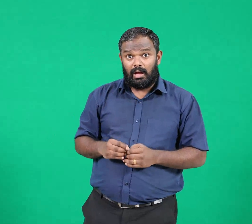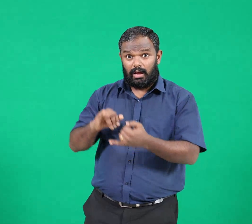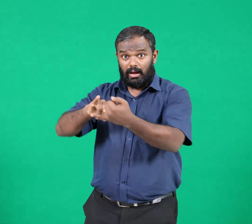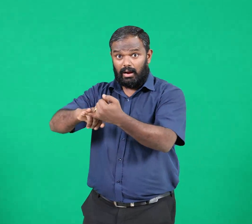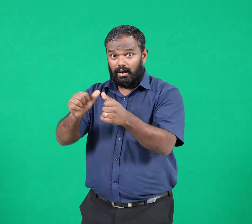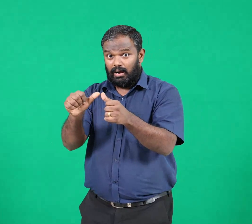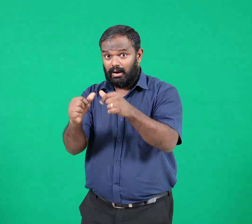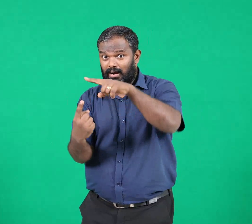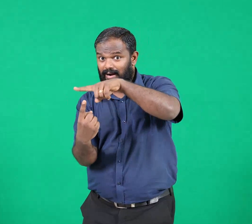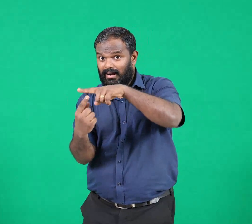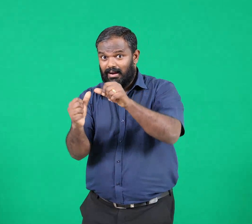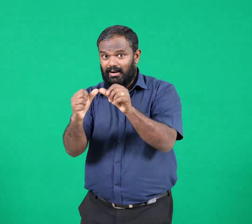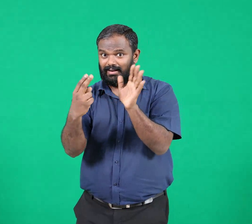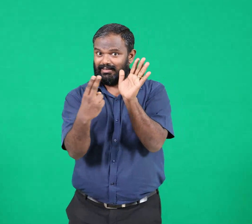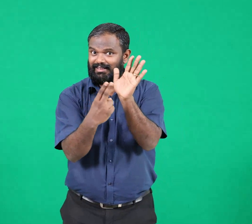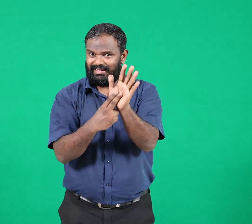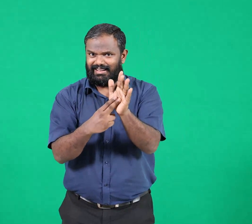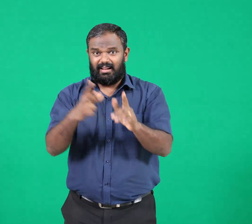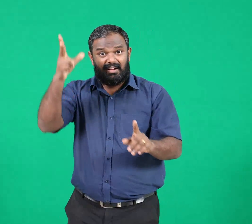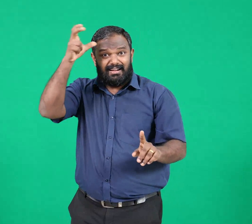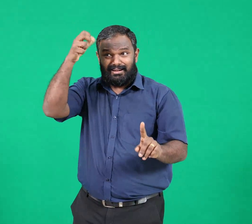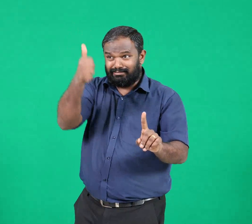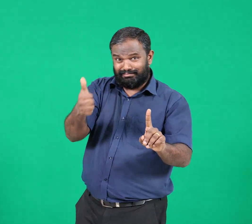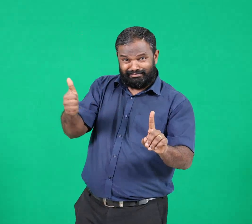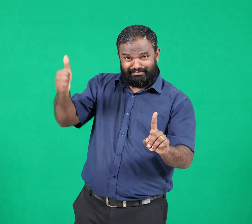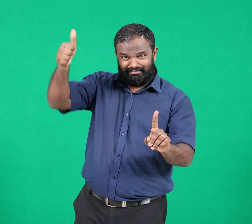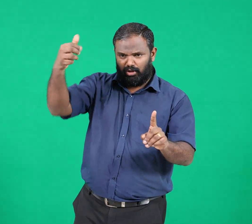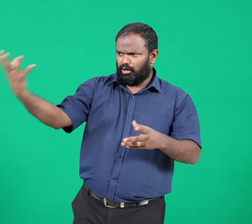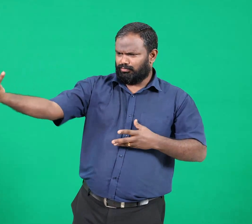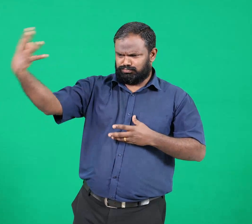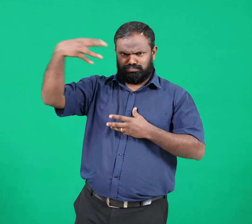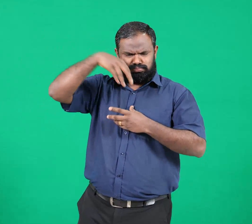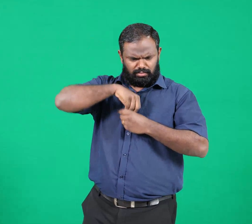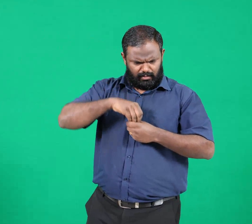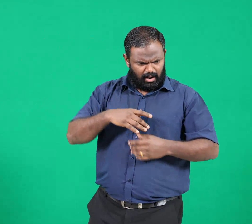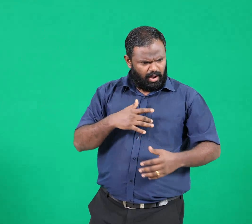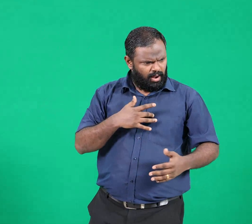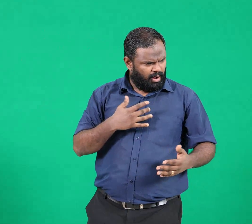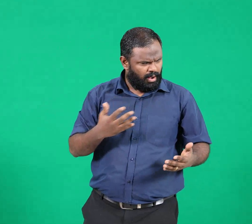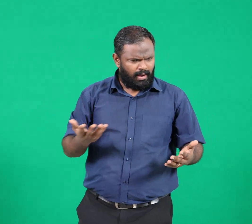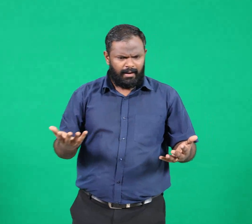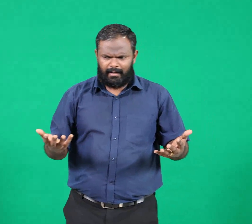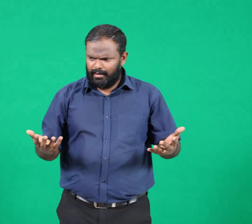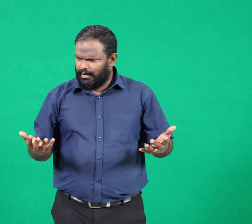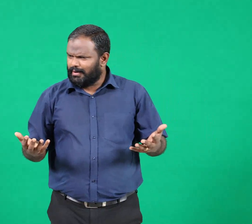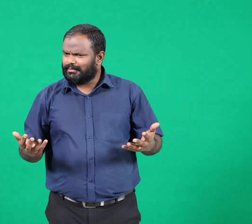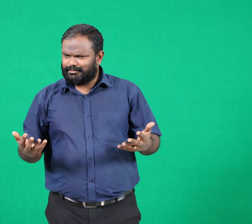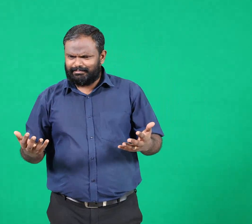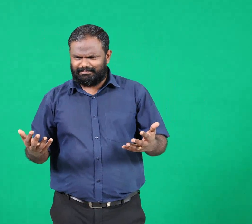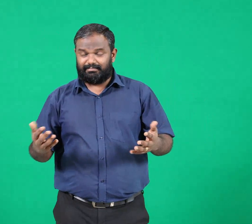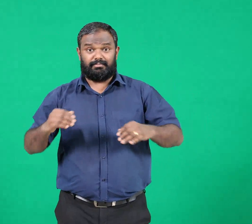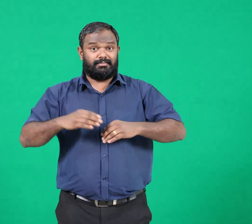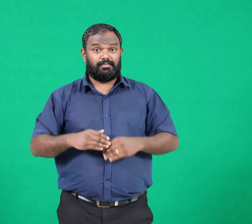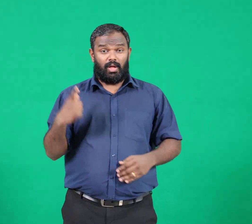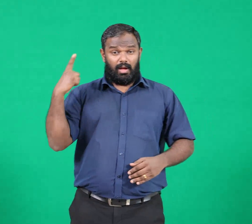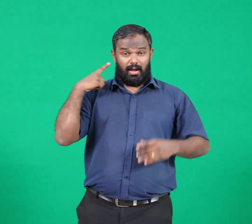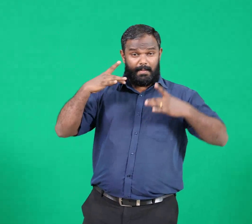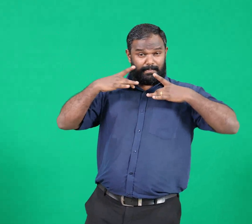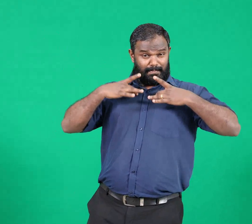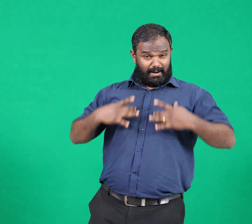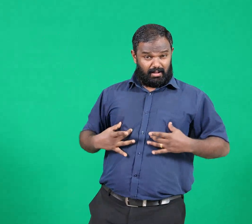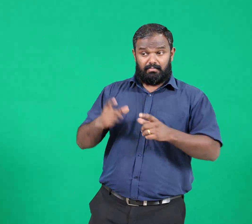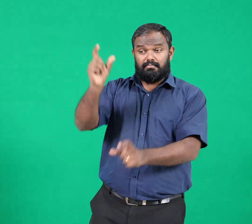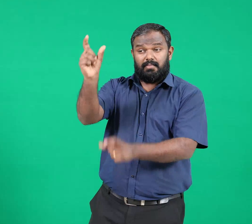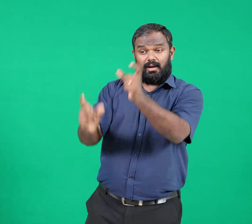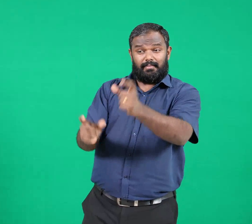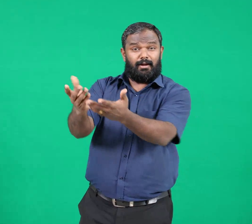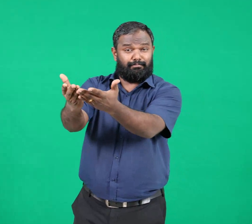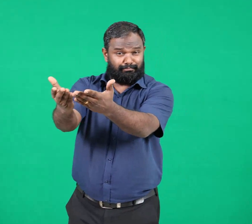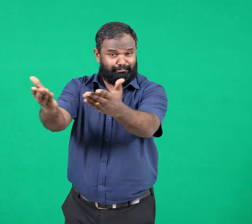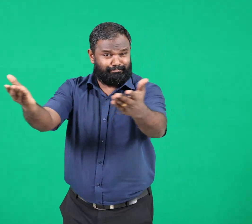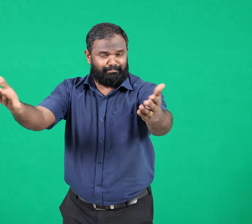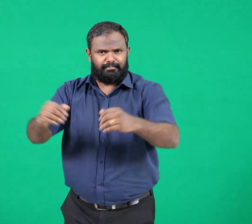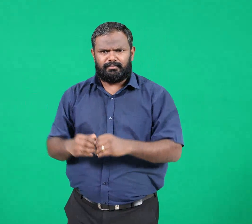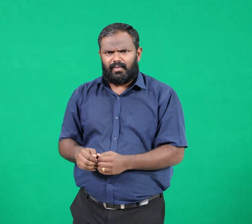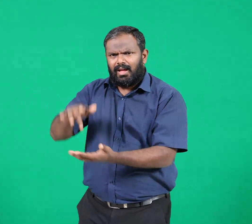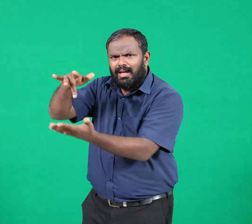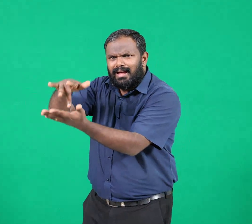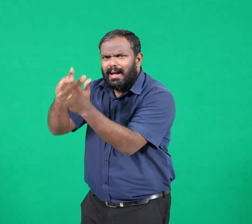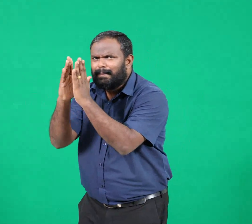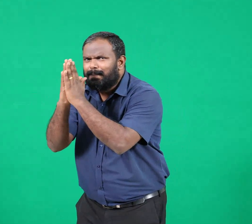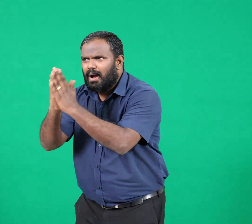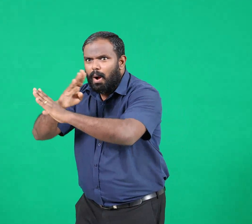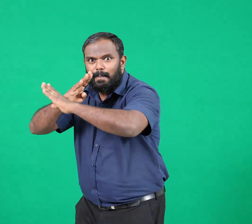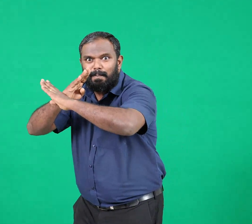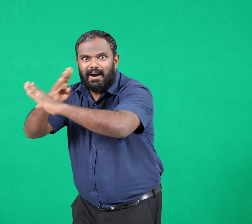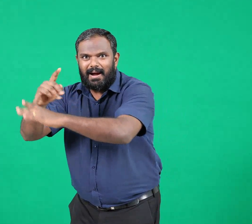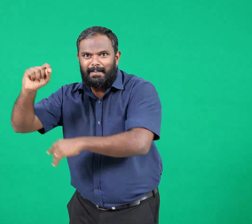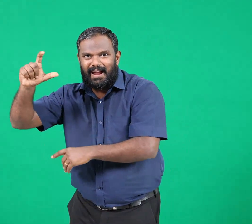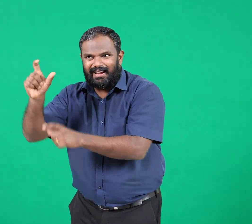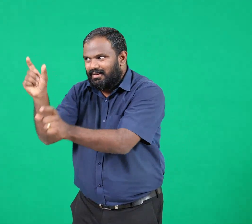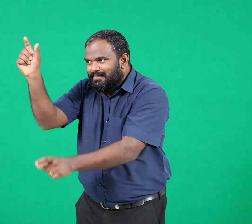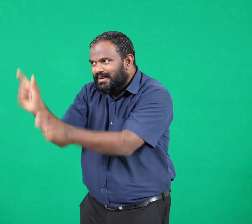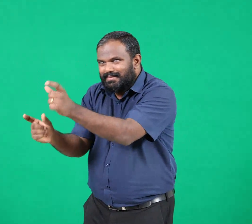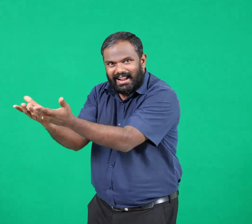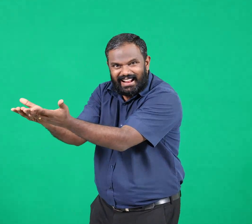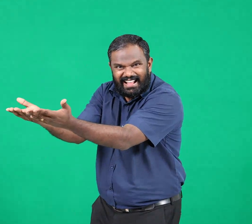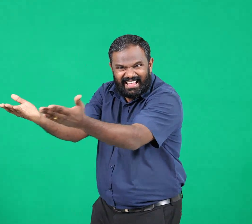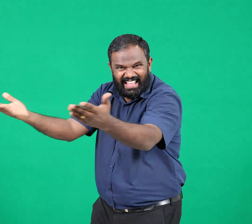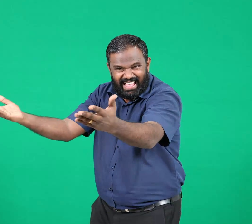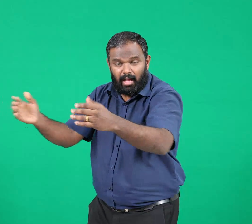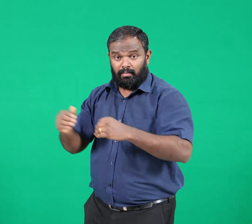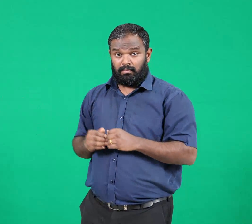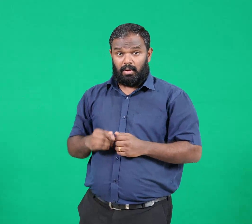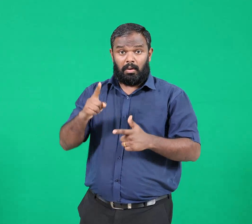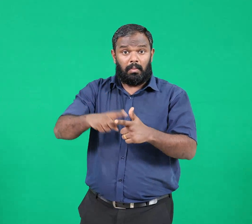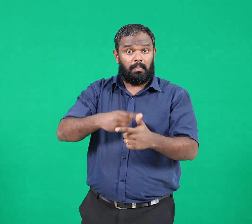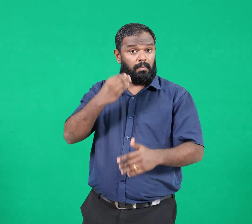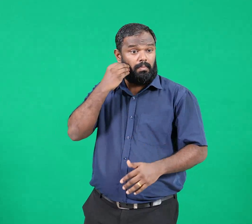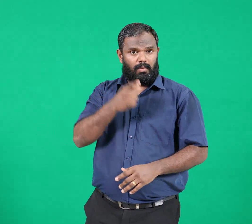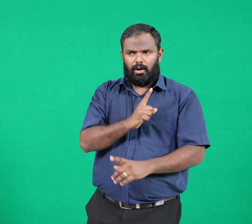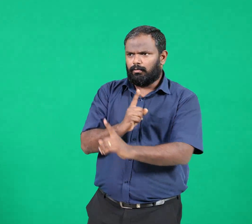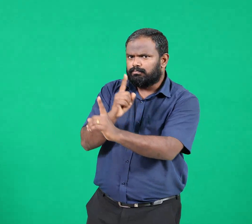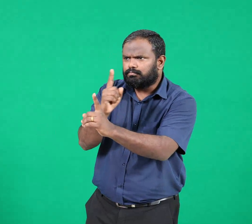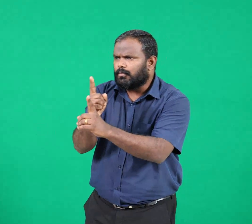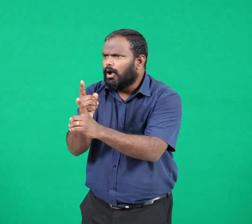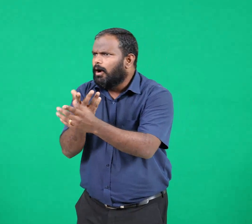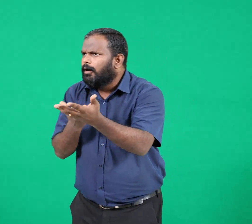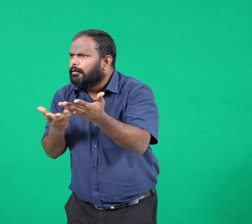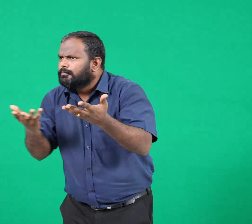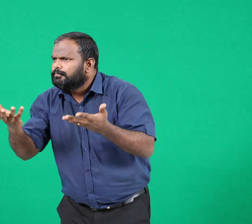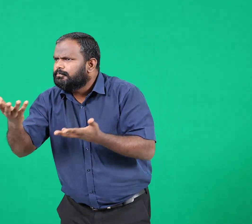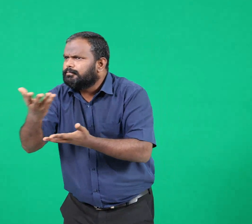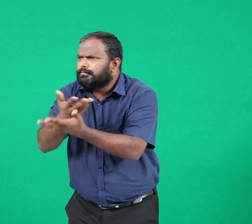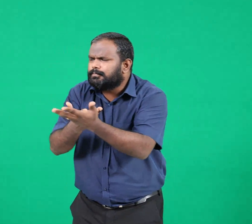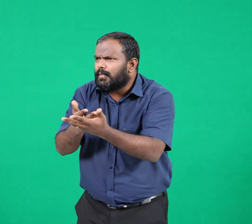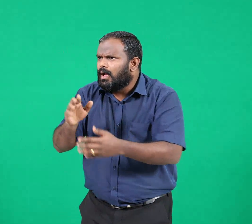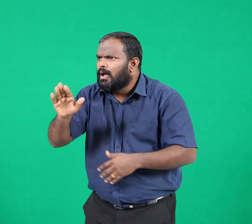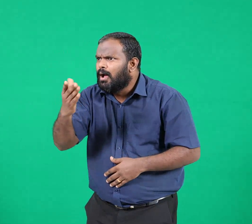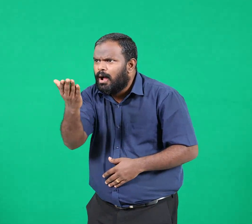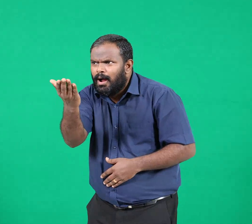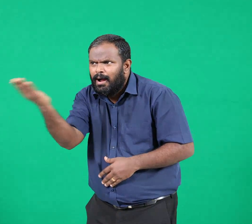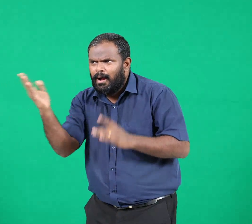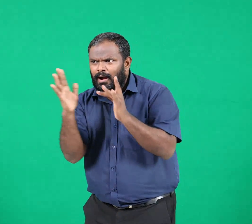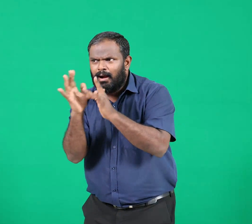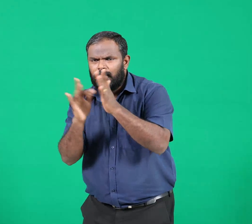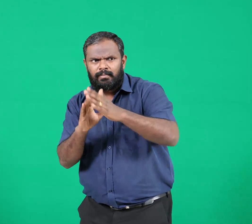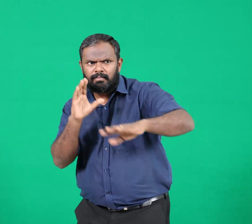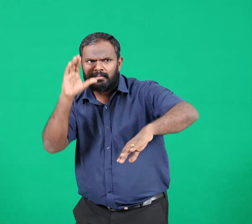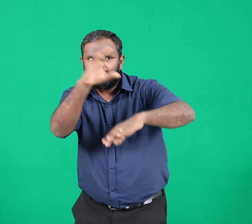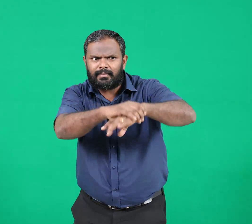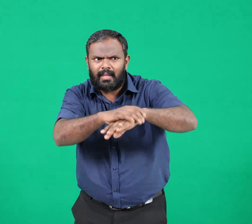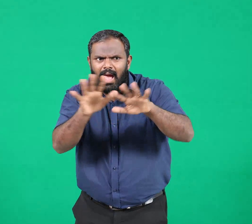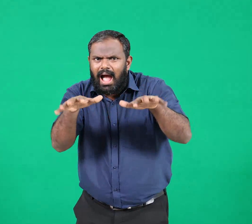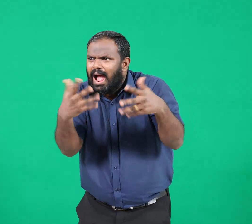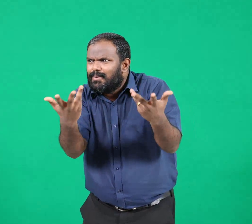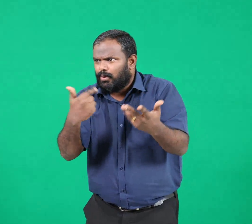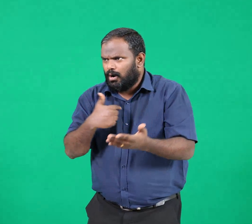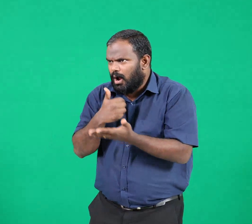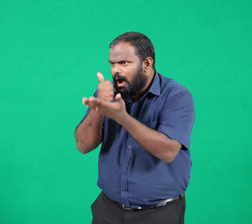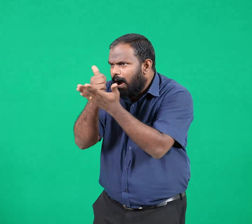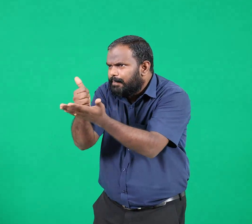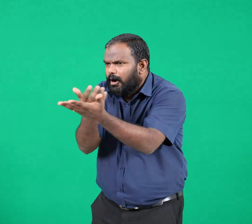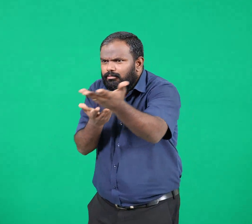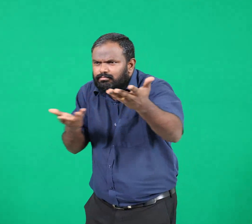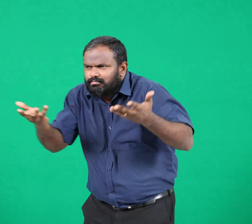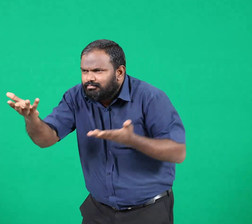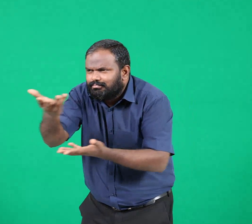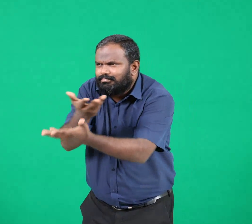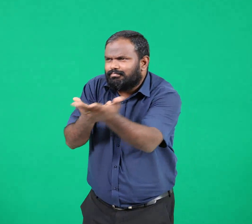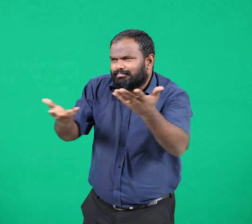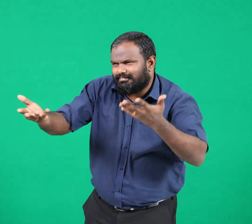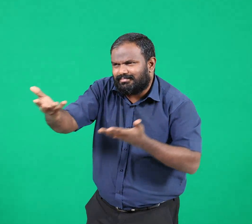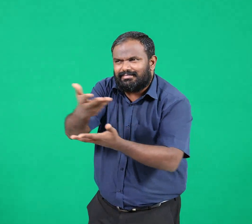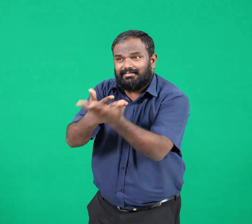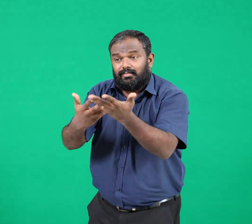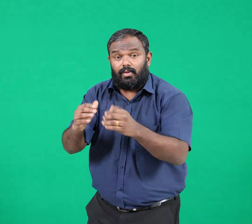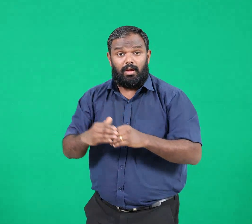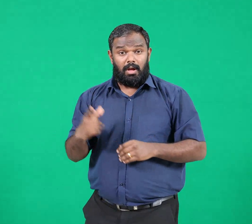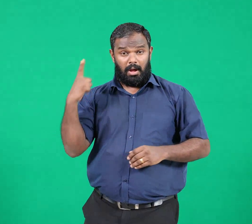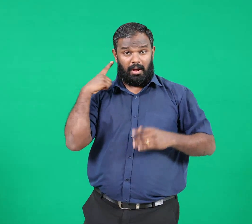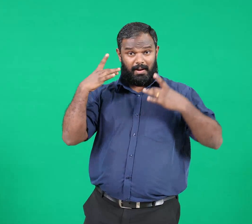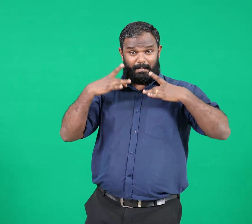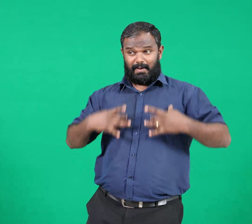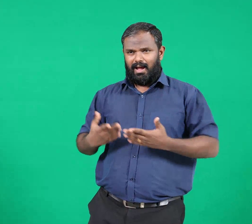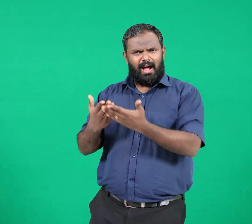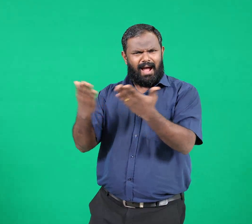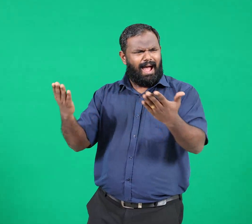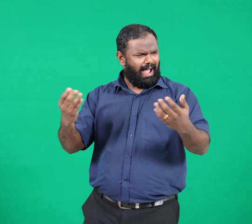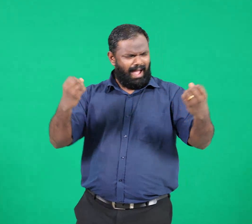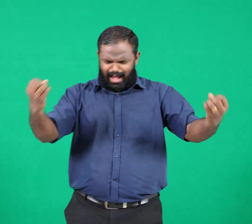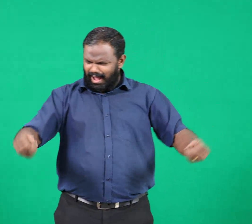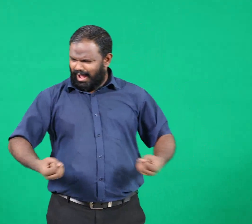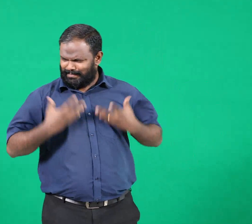And Judas went to discuss with the chief priests and temple officers how he might betray Jesus to them.